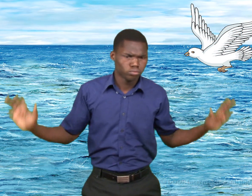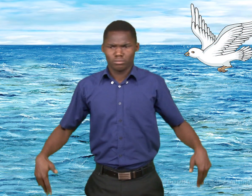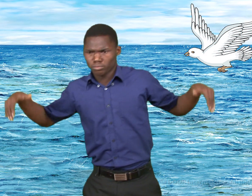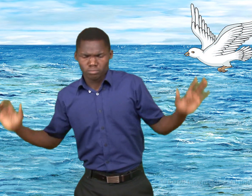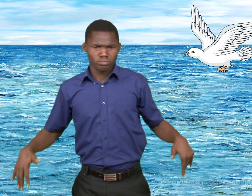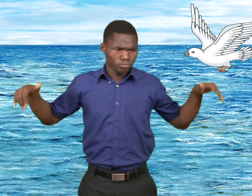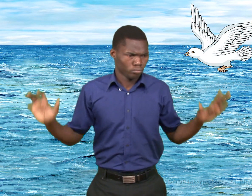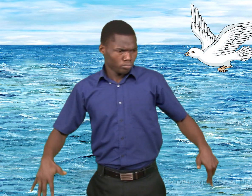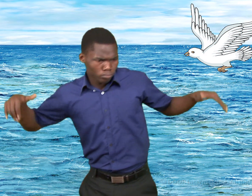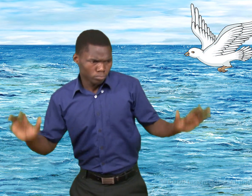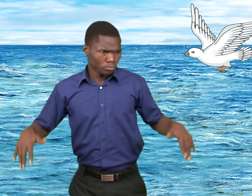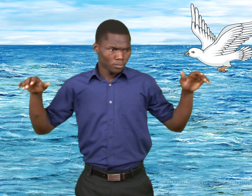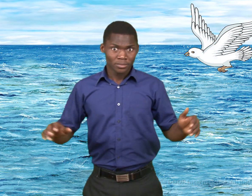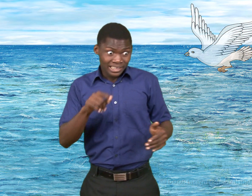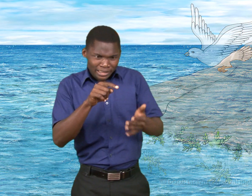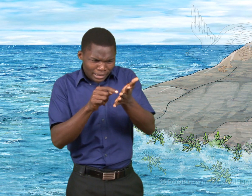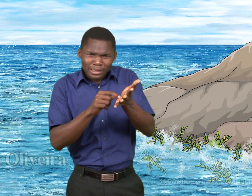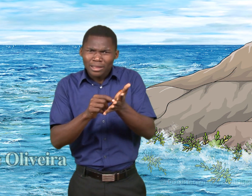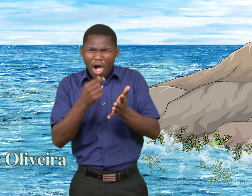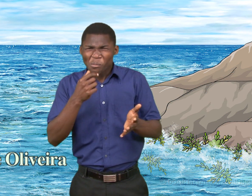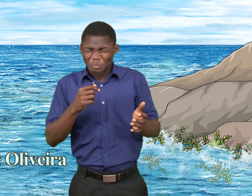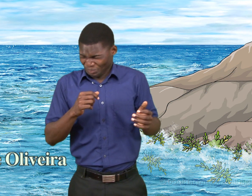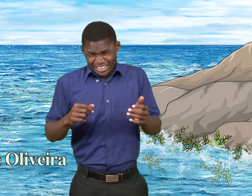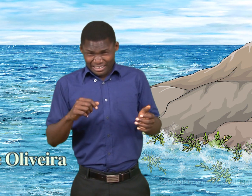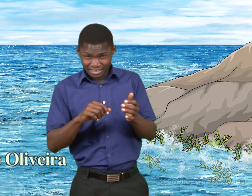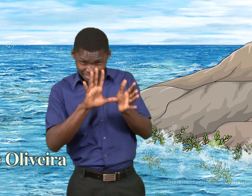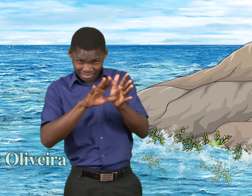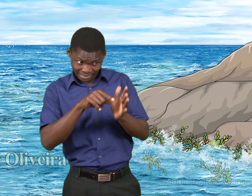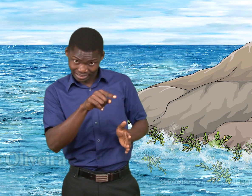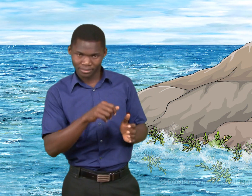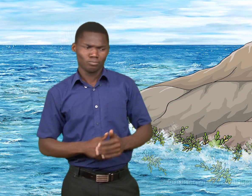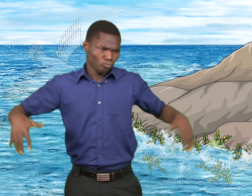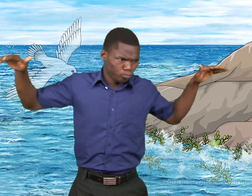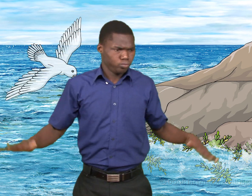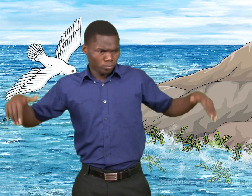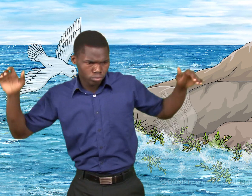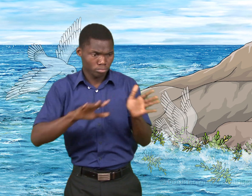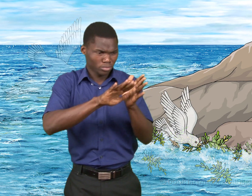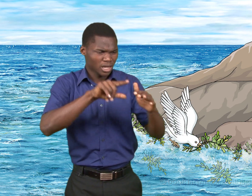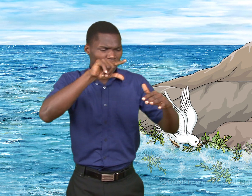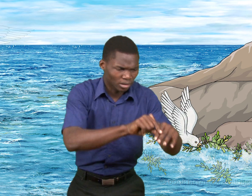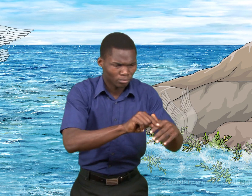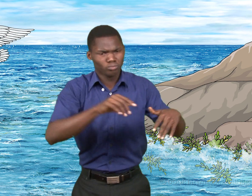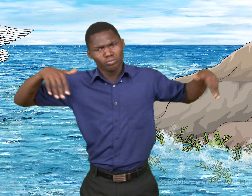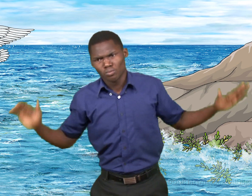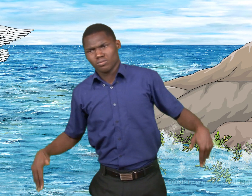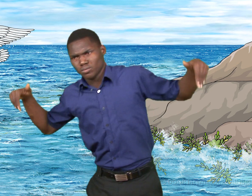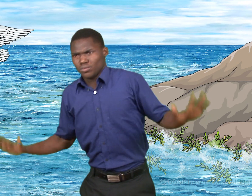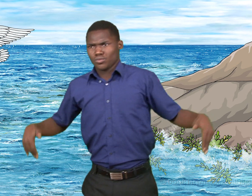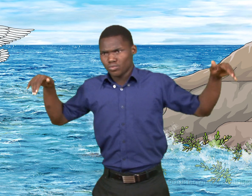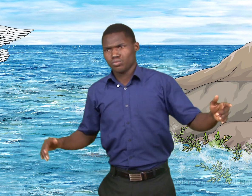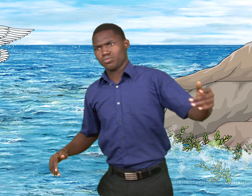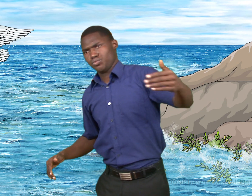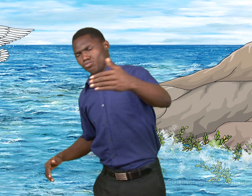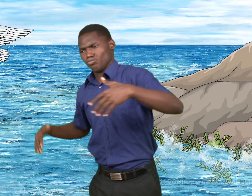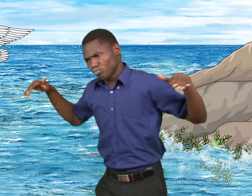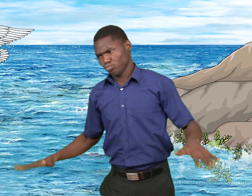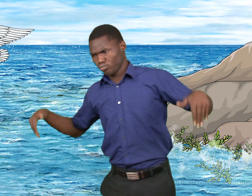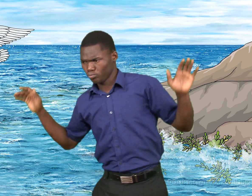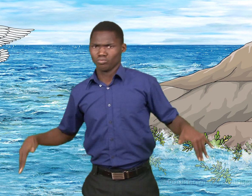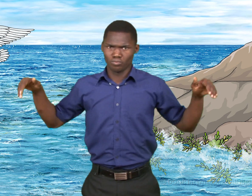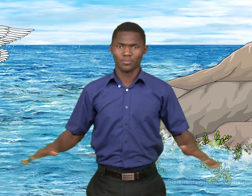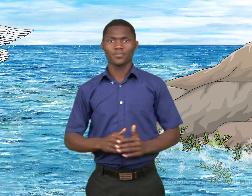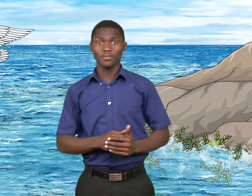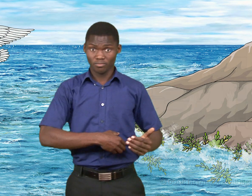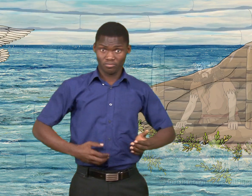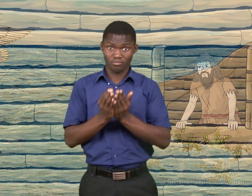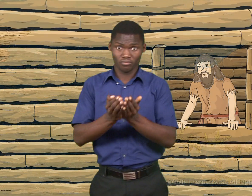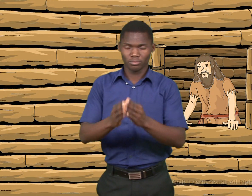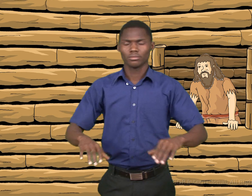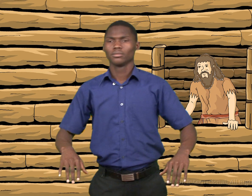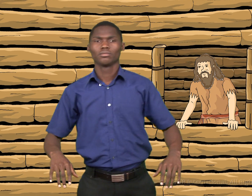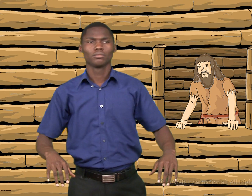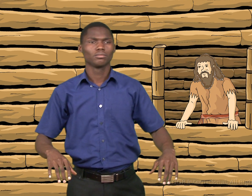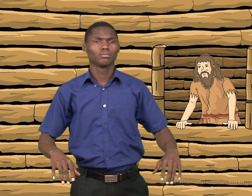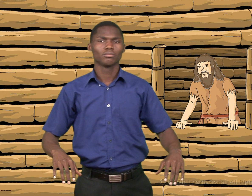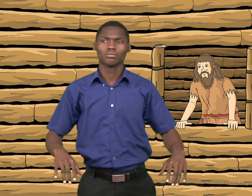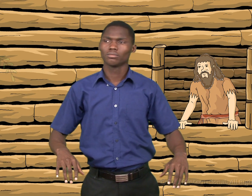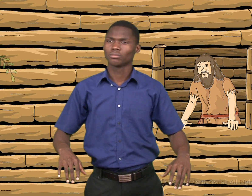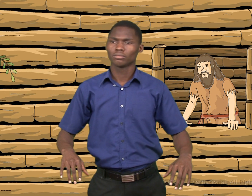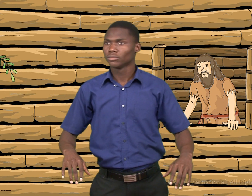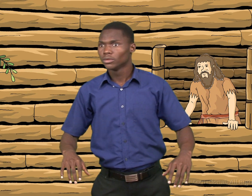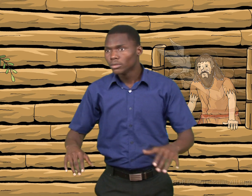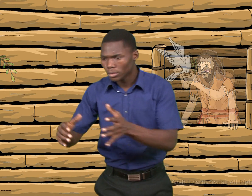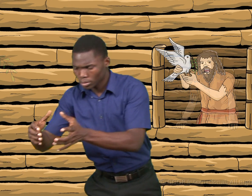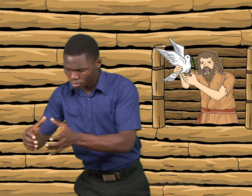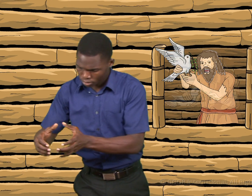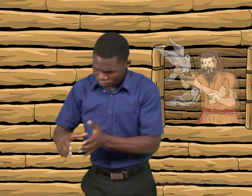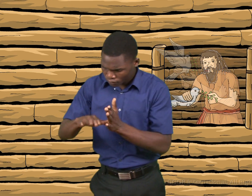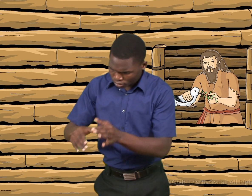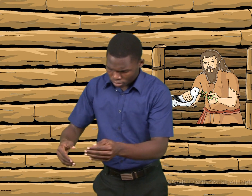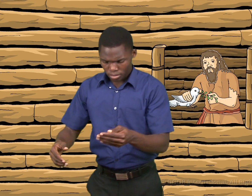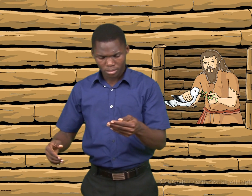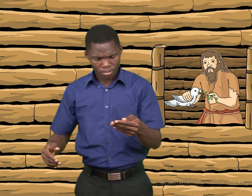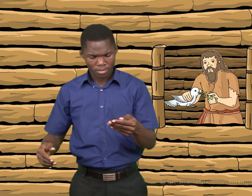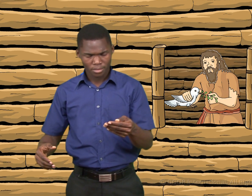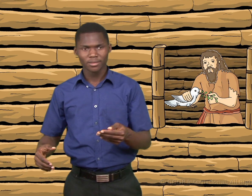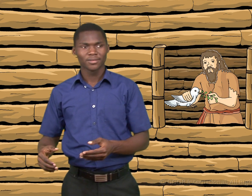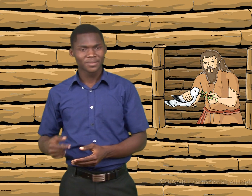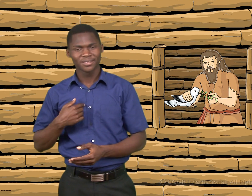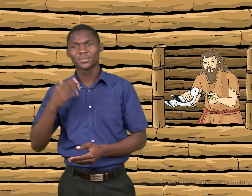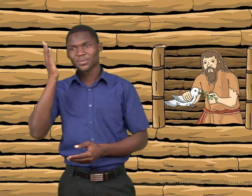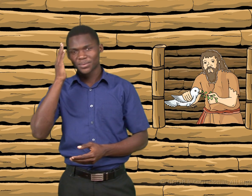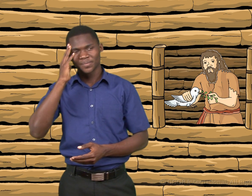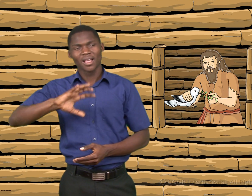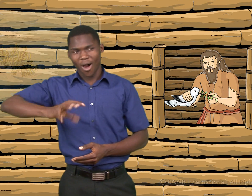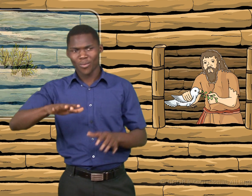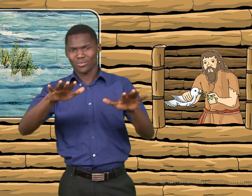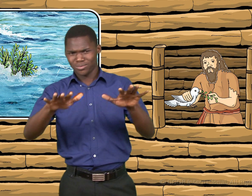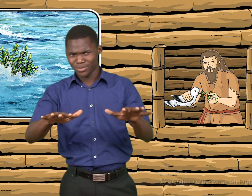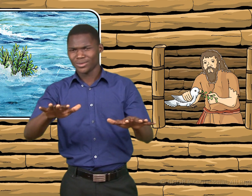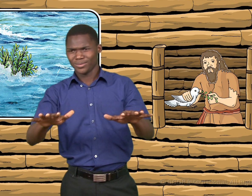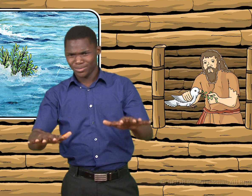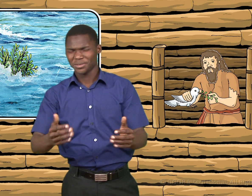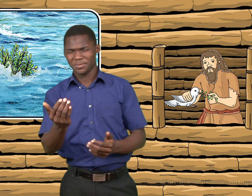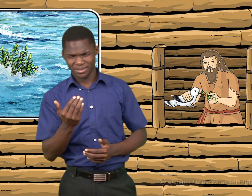And behold, the dove returned to him in the evening with a freshly plucked olive leaf in her beak.